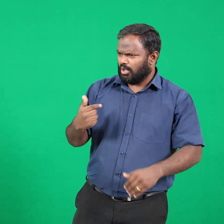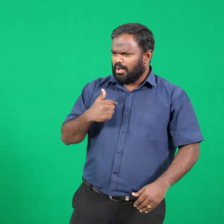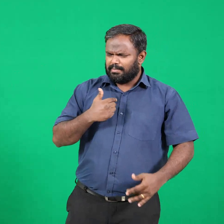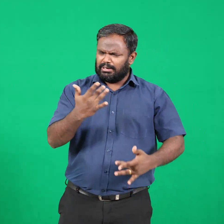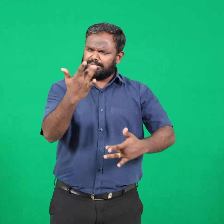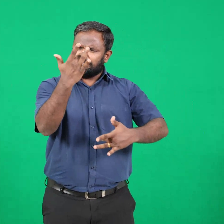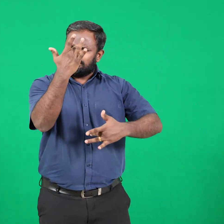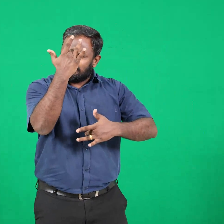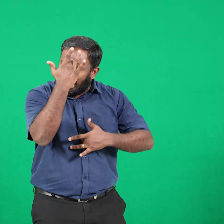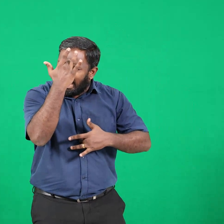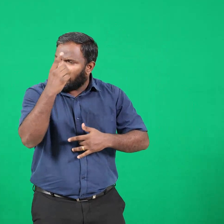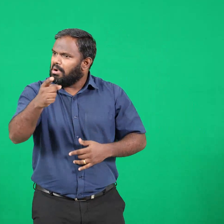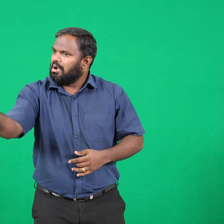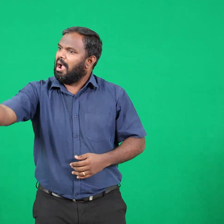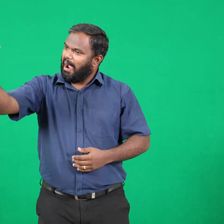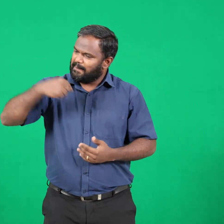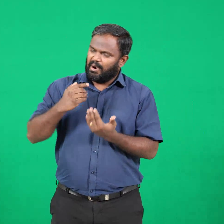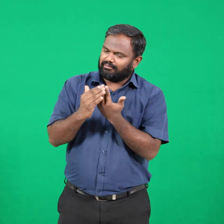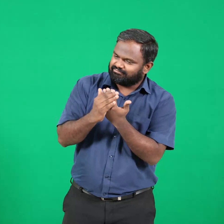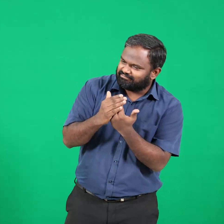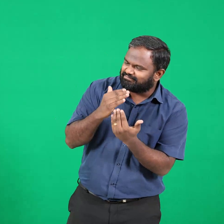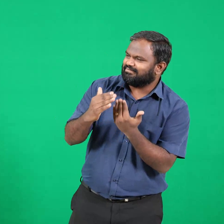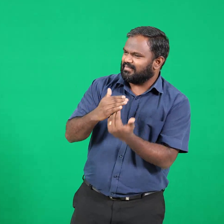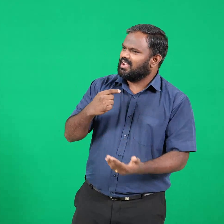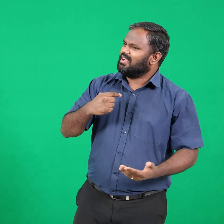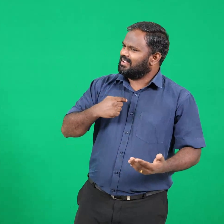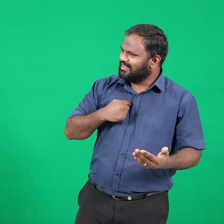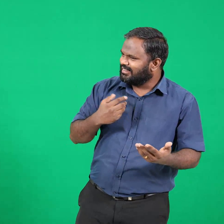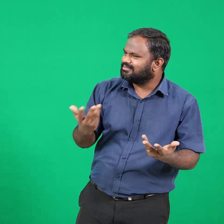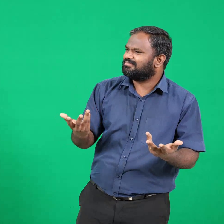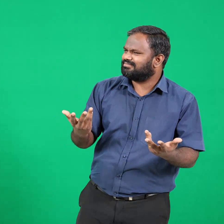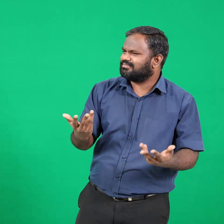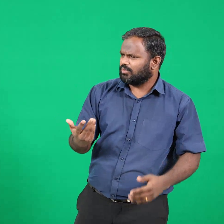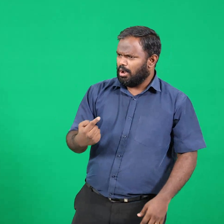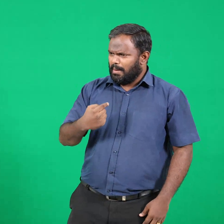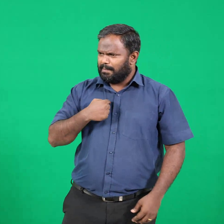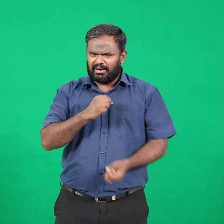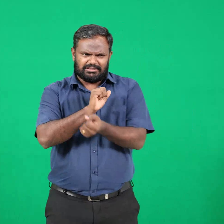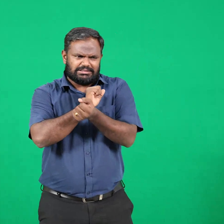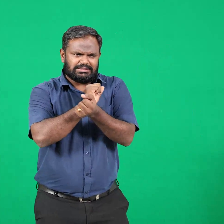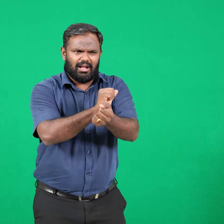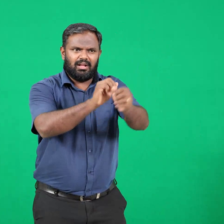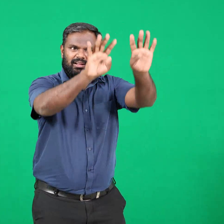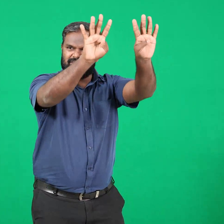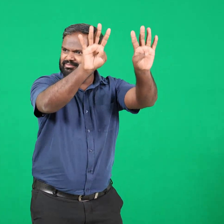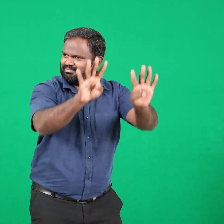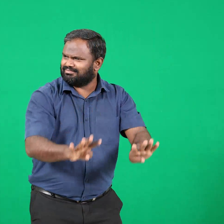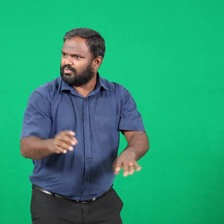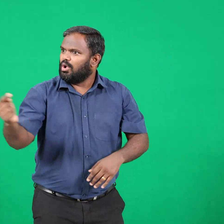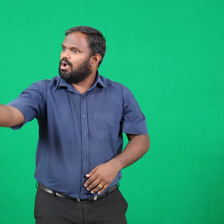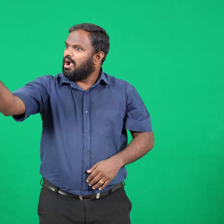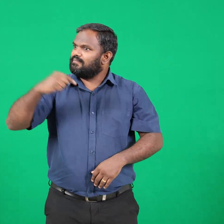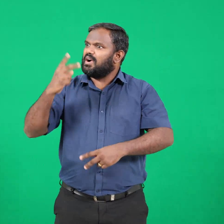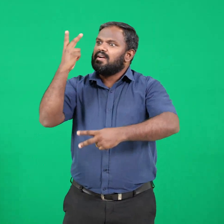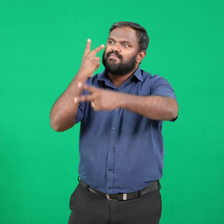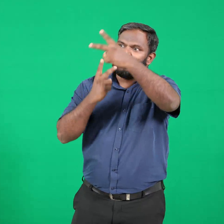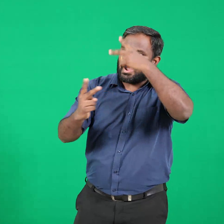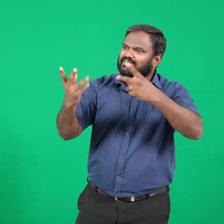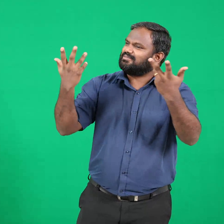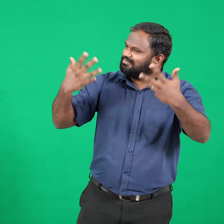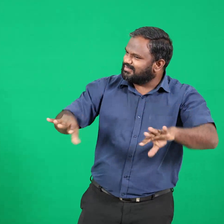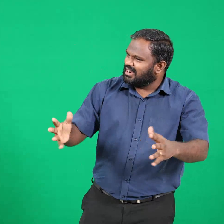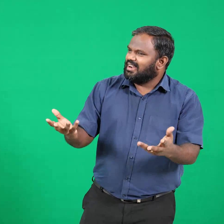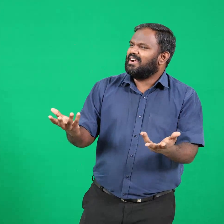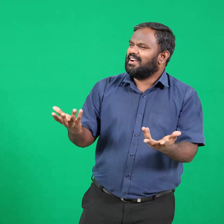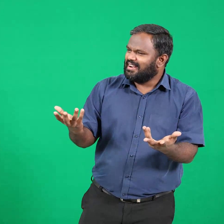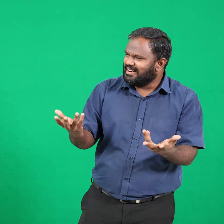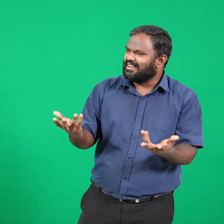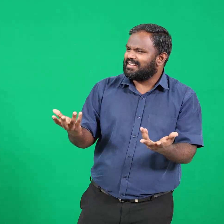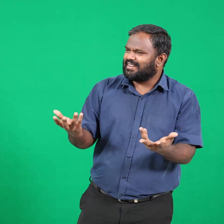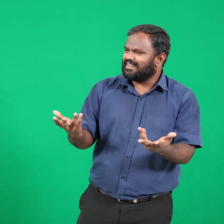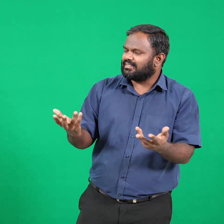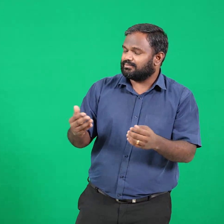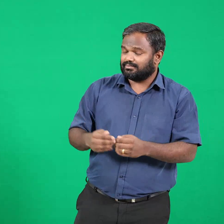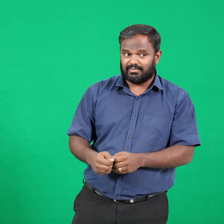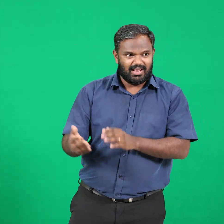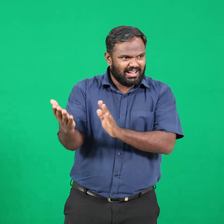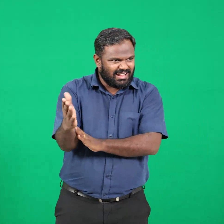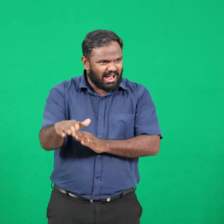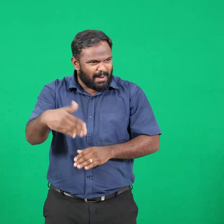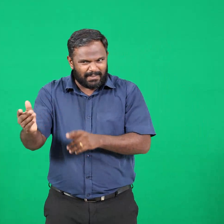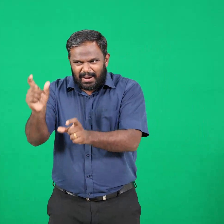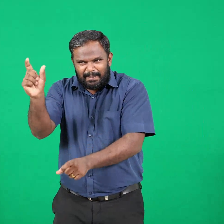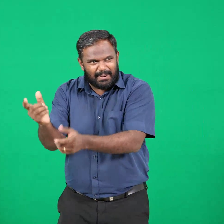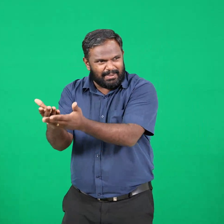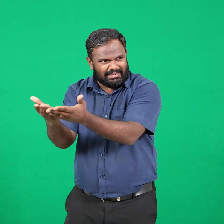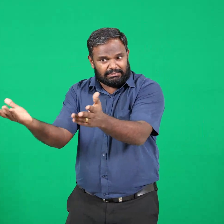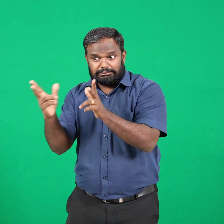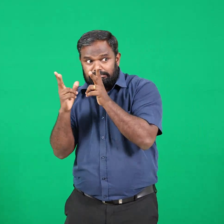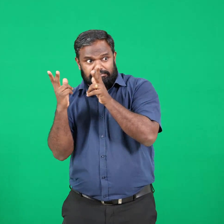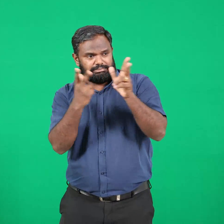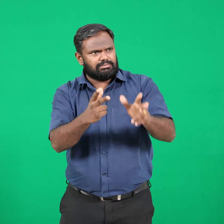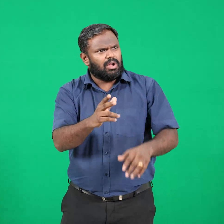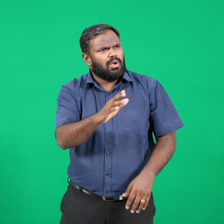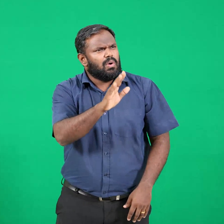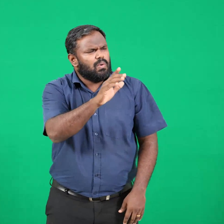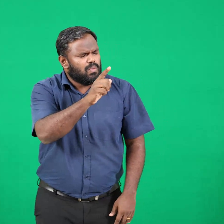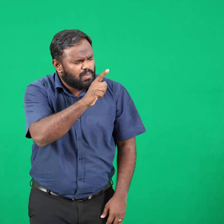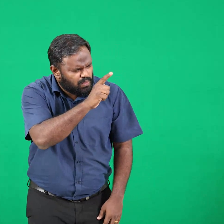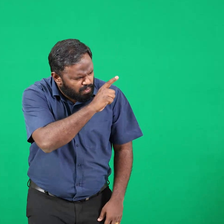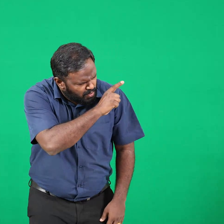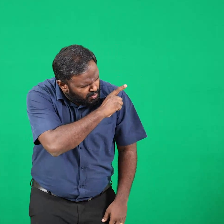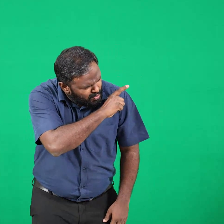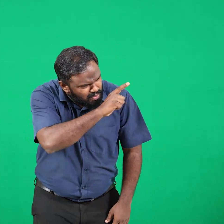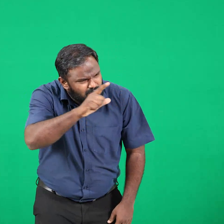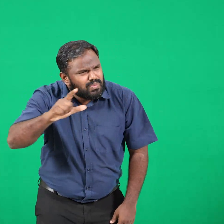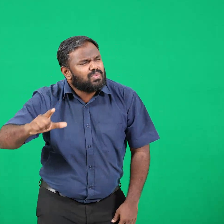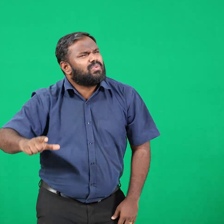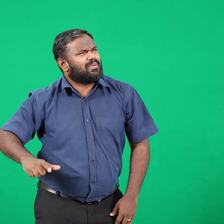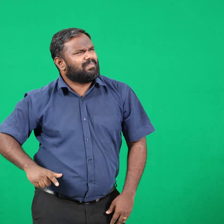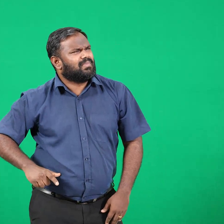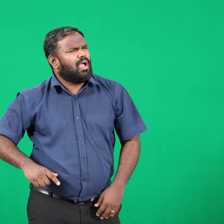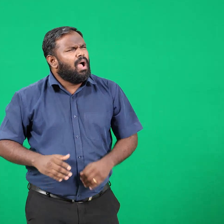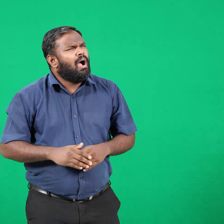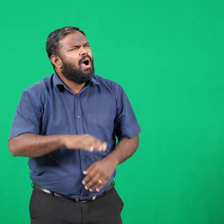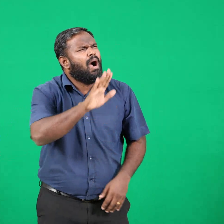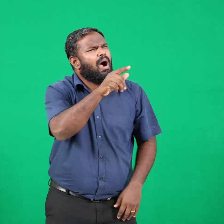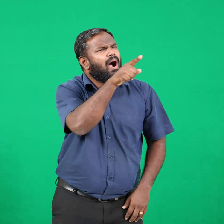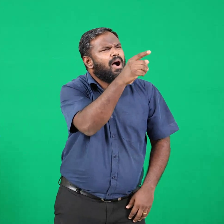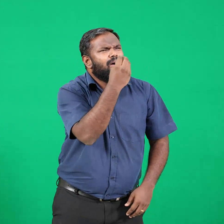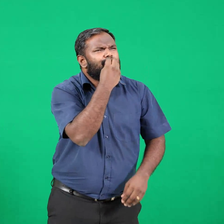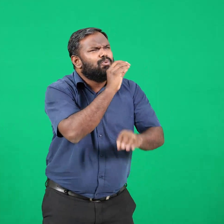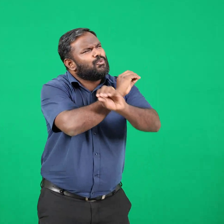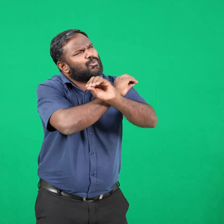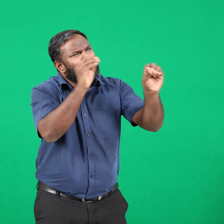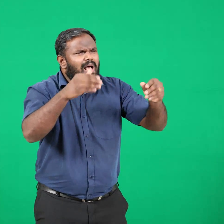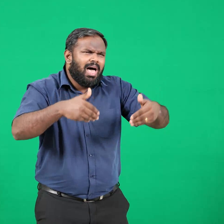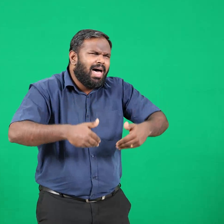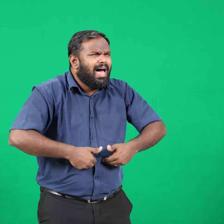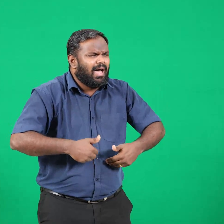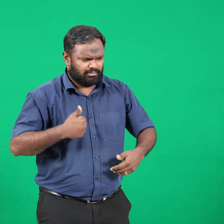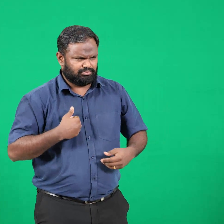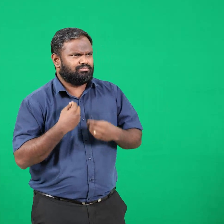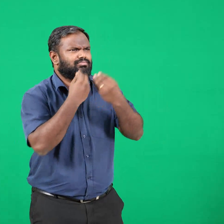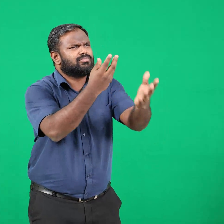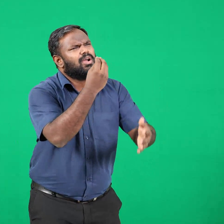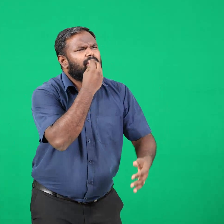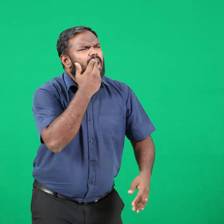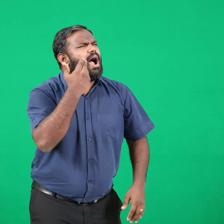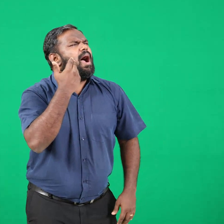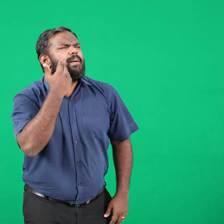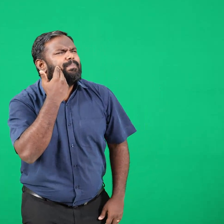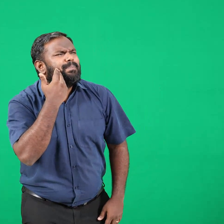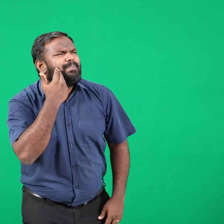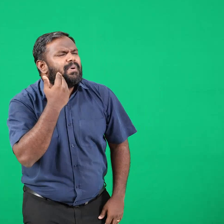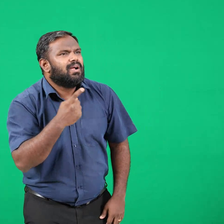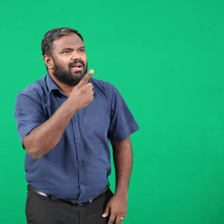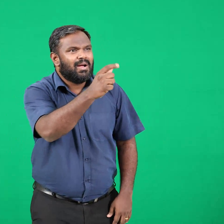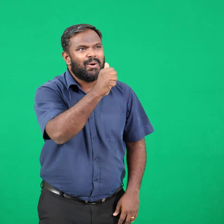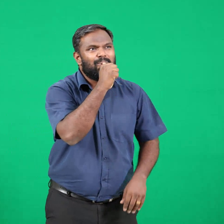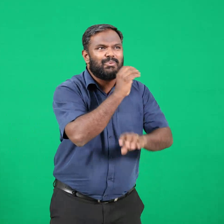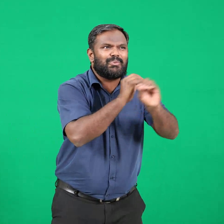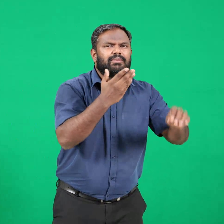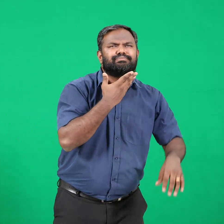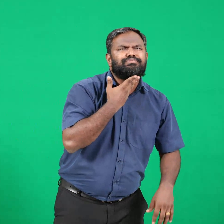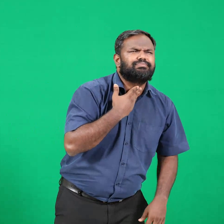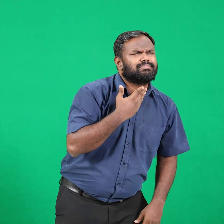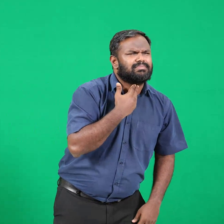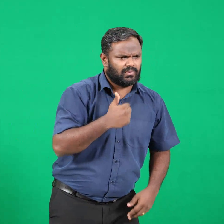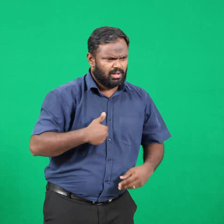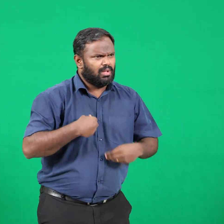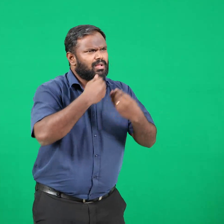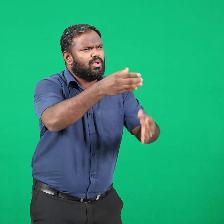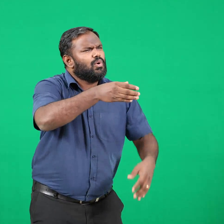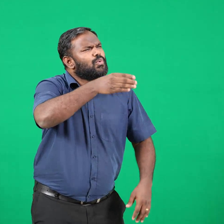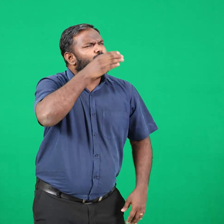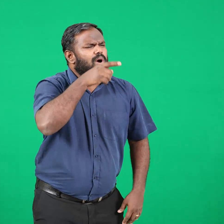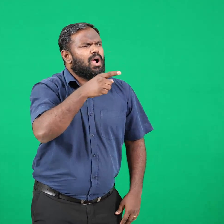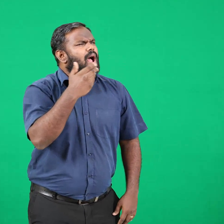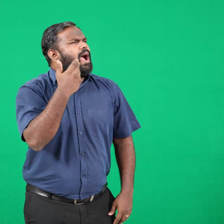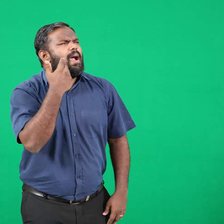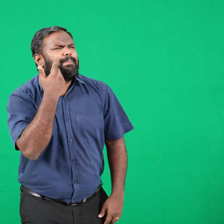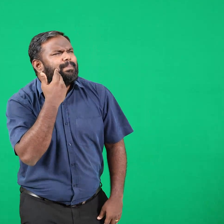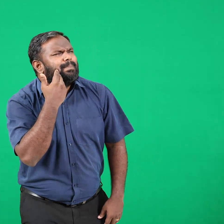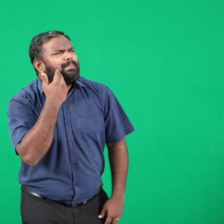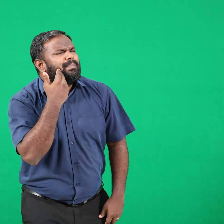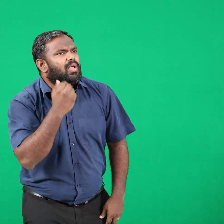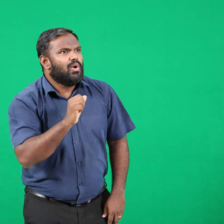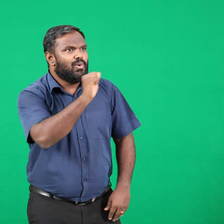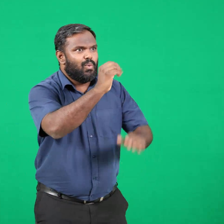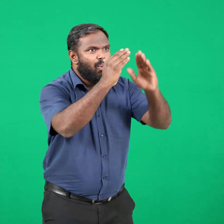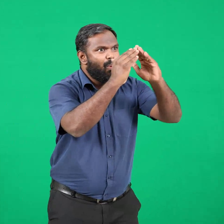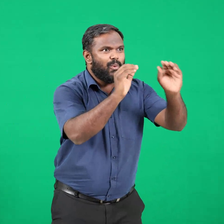Then the righteous will answer Him, ' Lord, when did we see You hungry and feed You, or thirsty and give You something to drink?